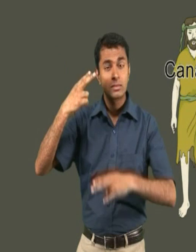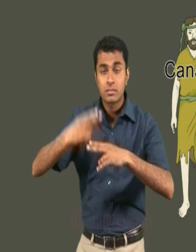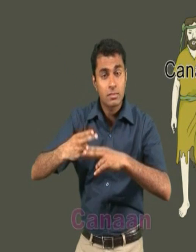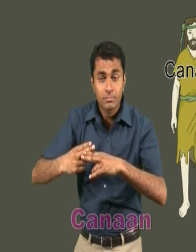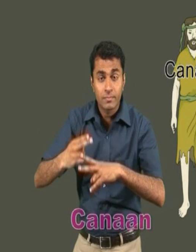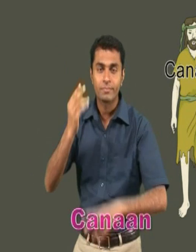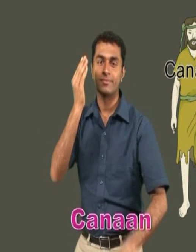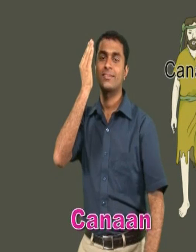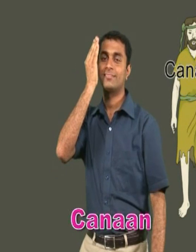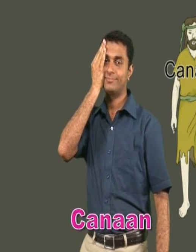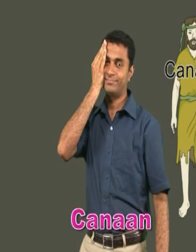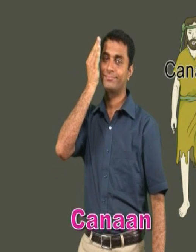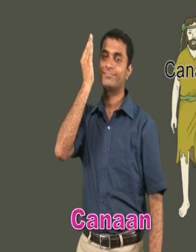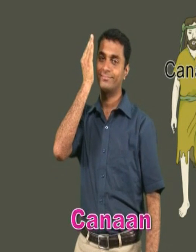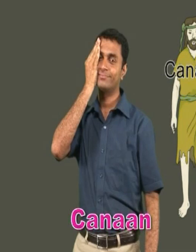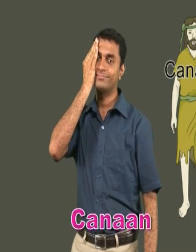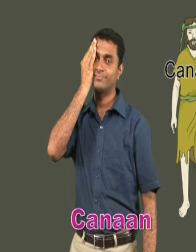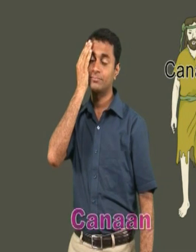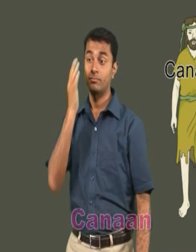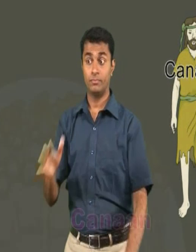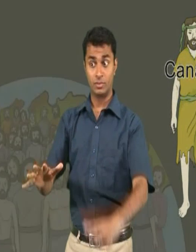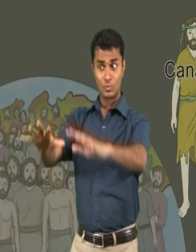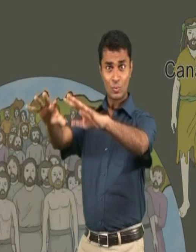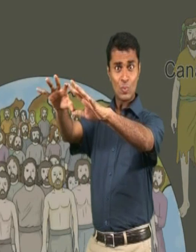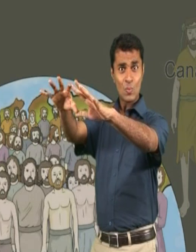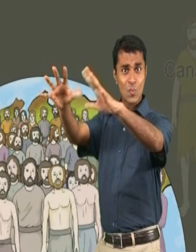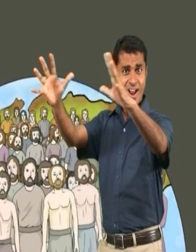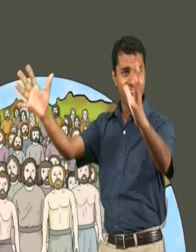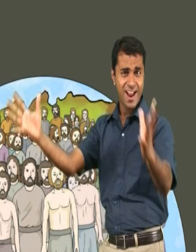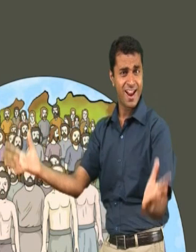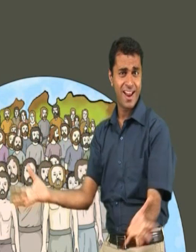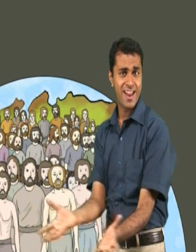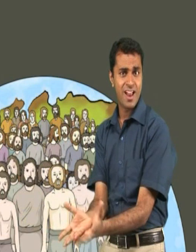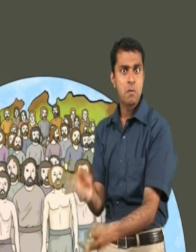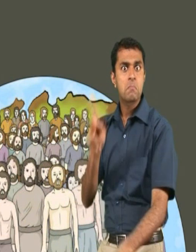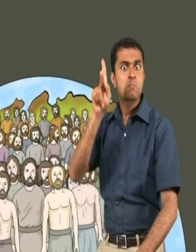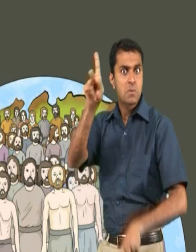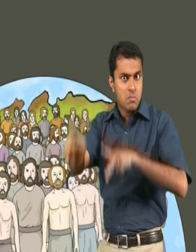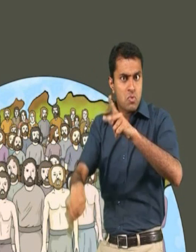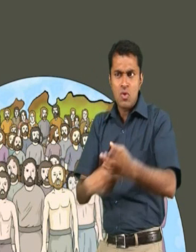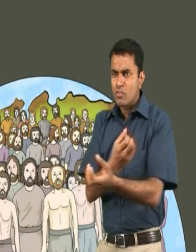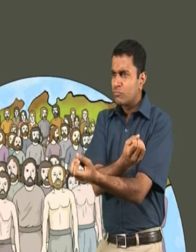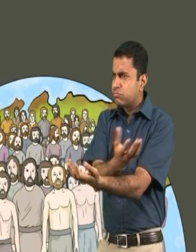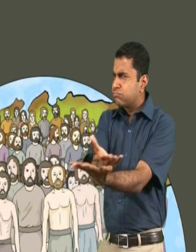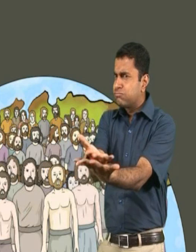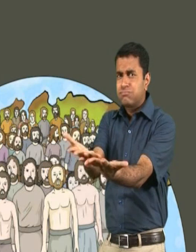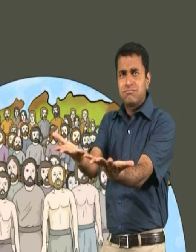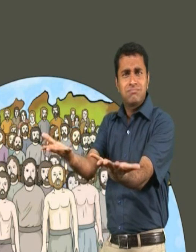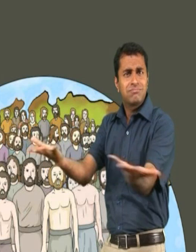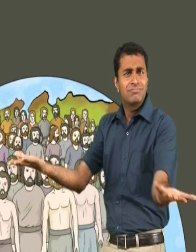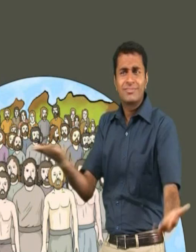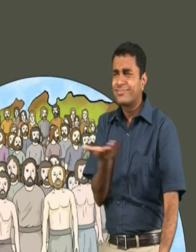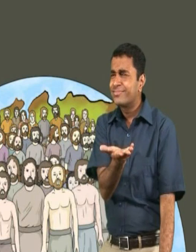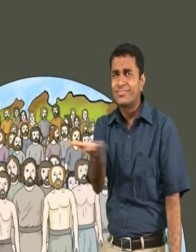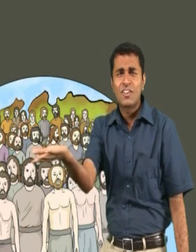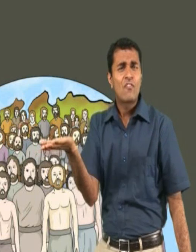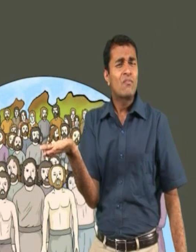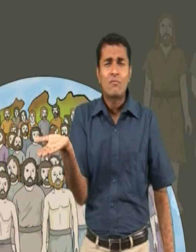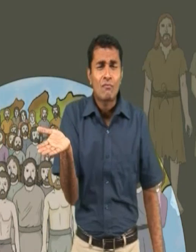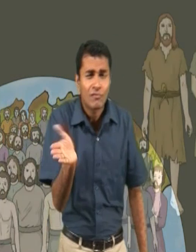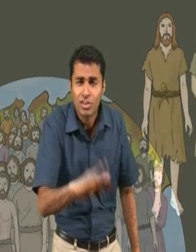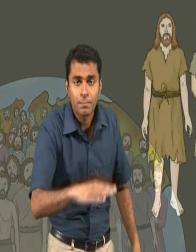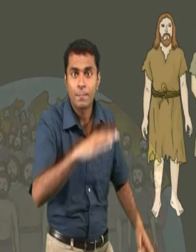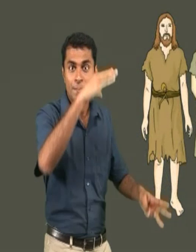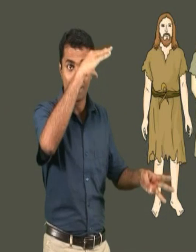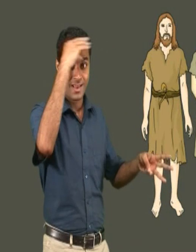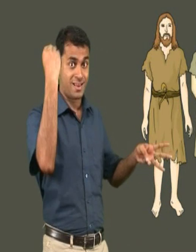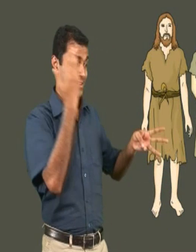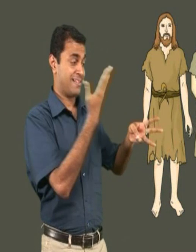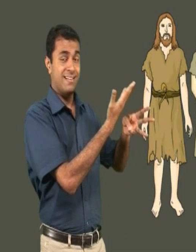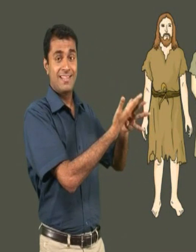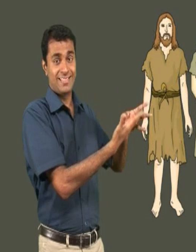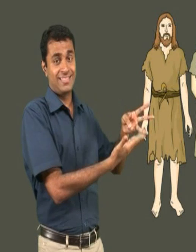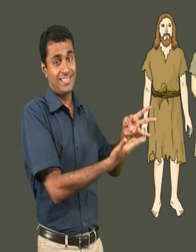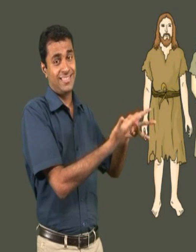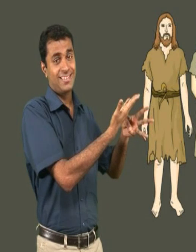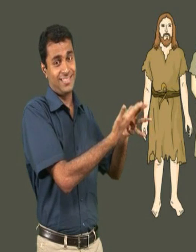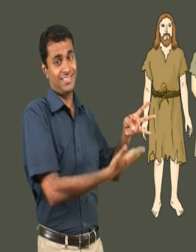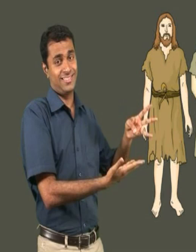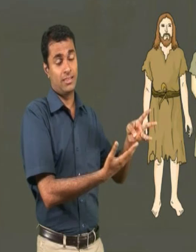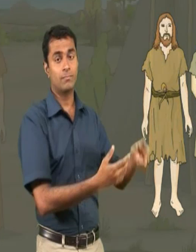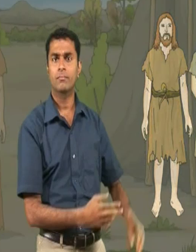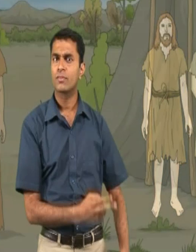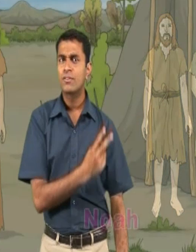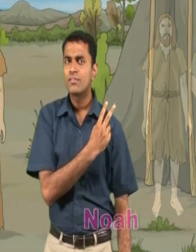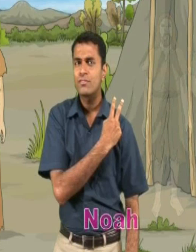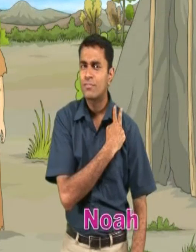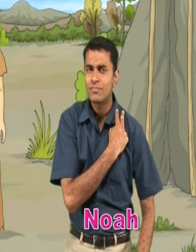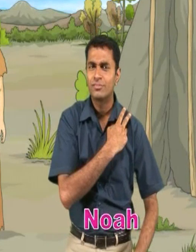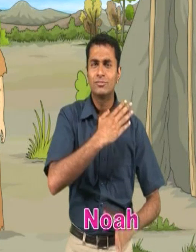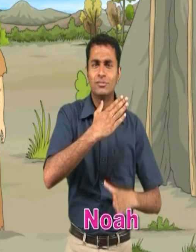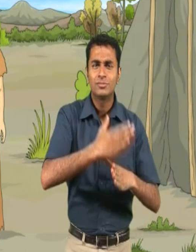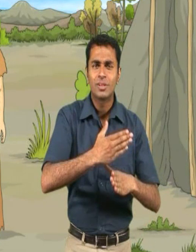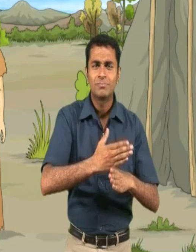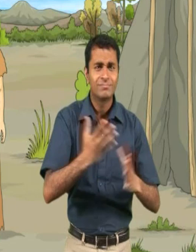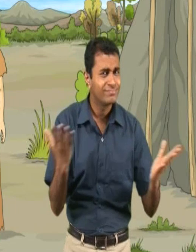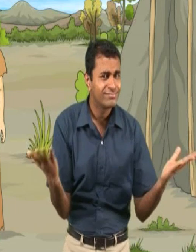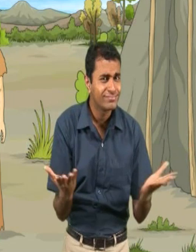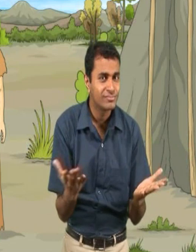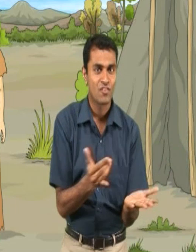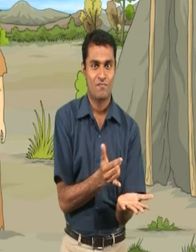These three were the sons of Noah, and from them the whole earth was populated.